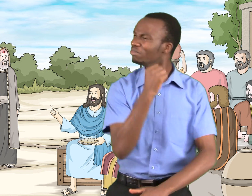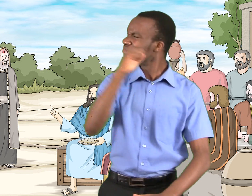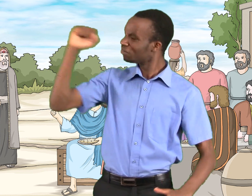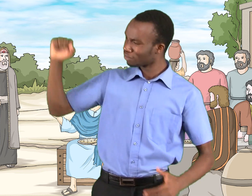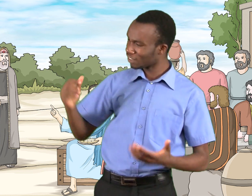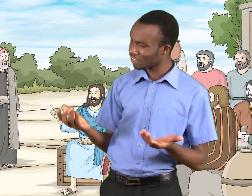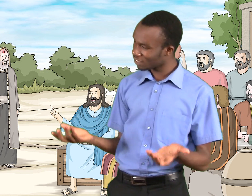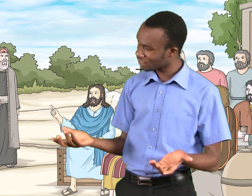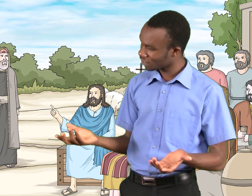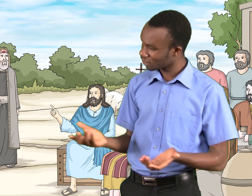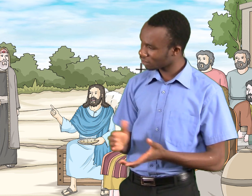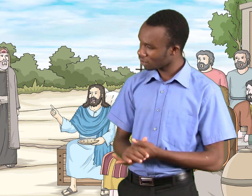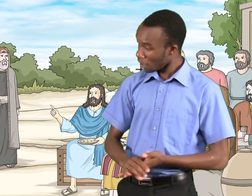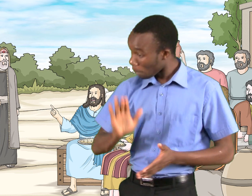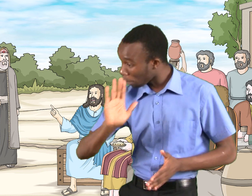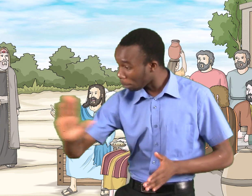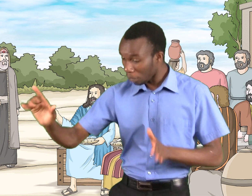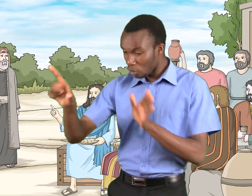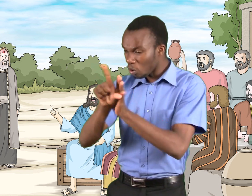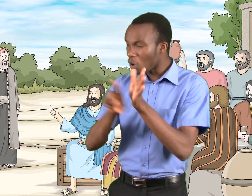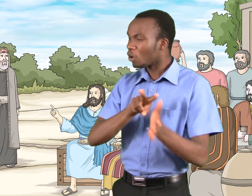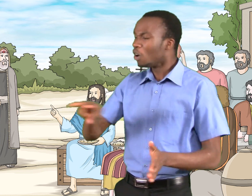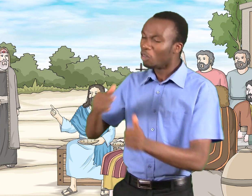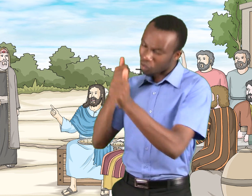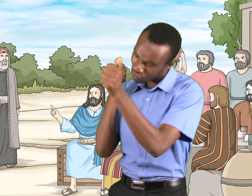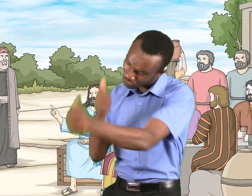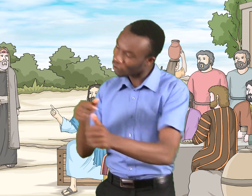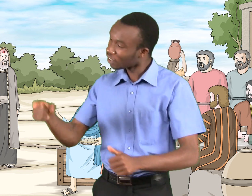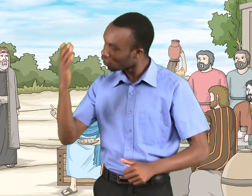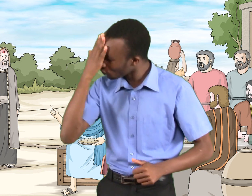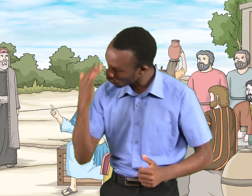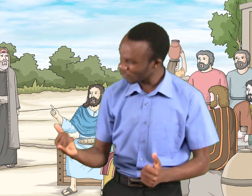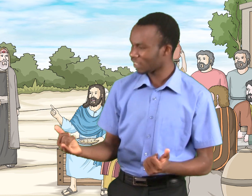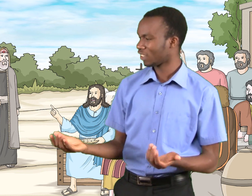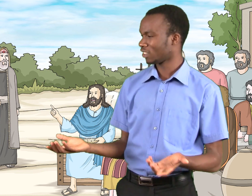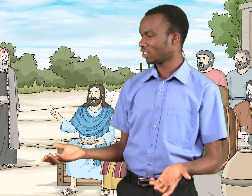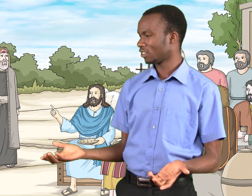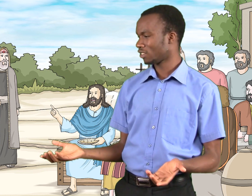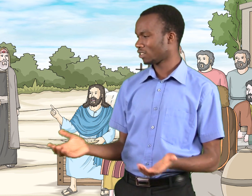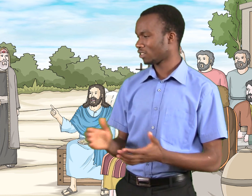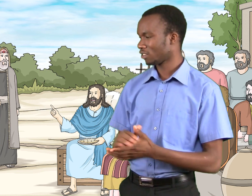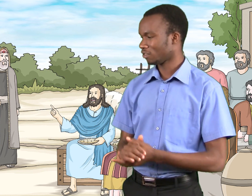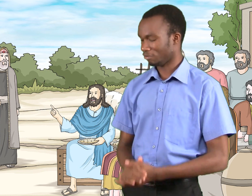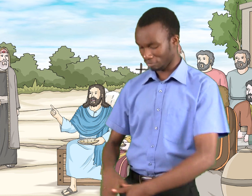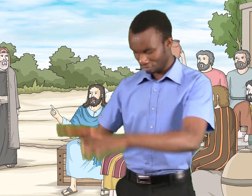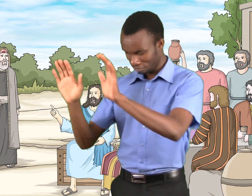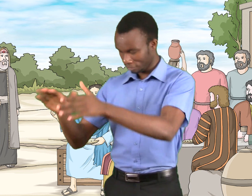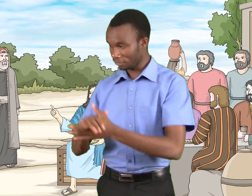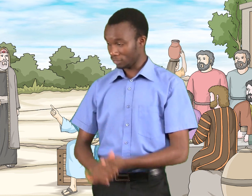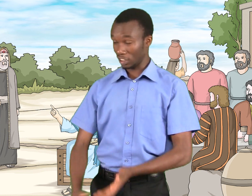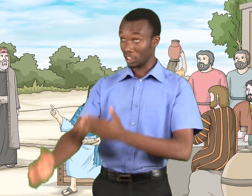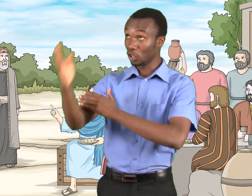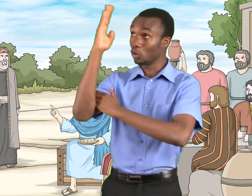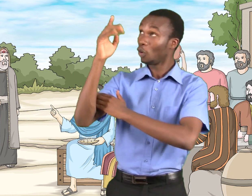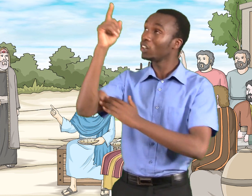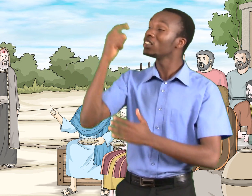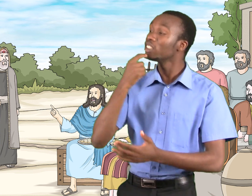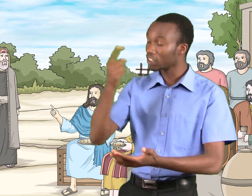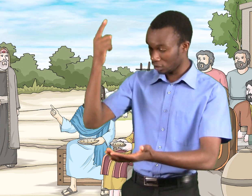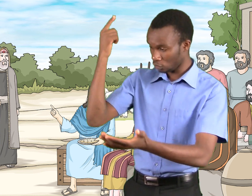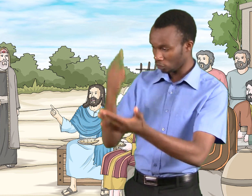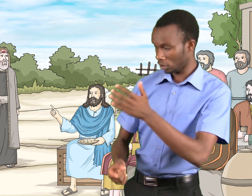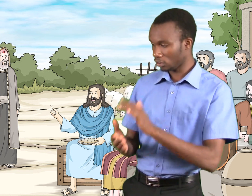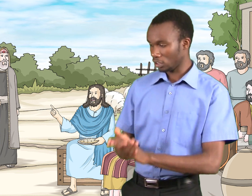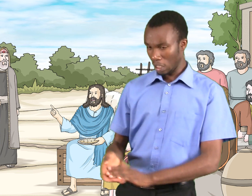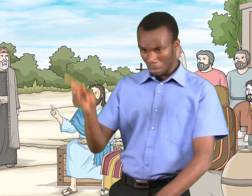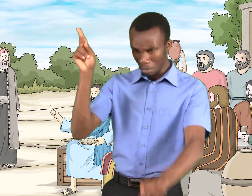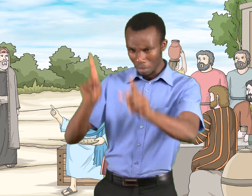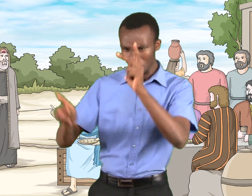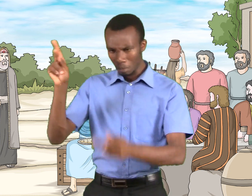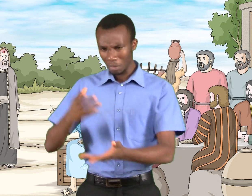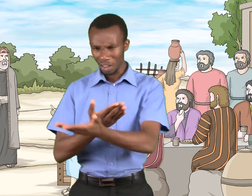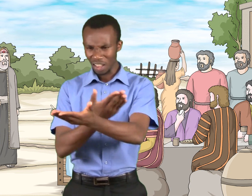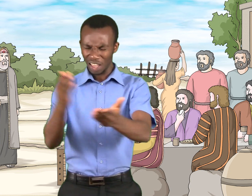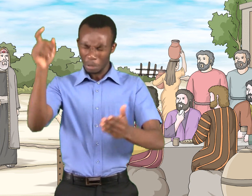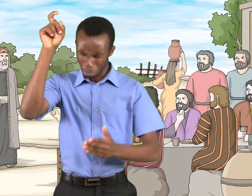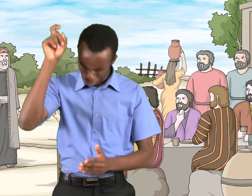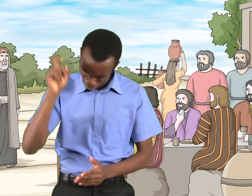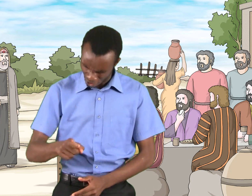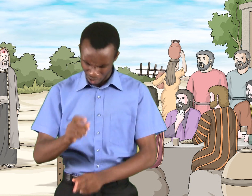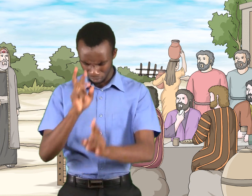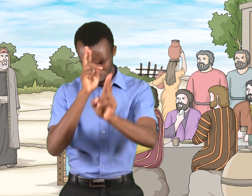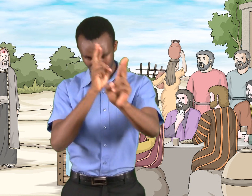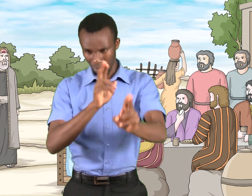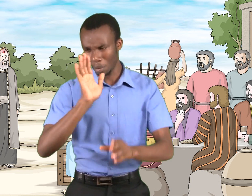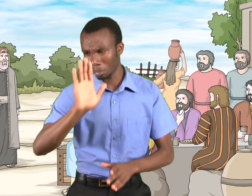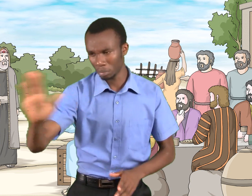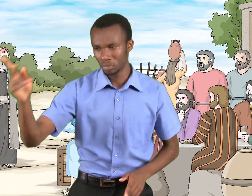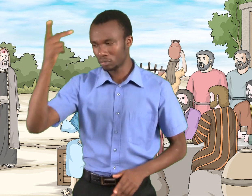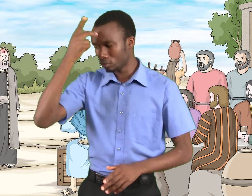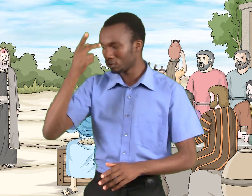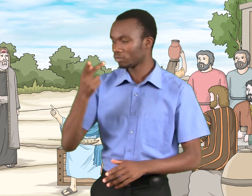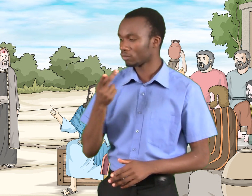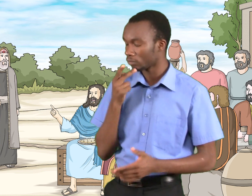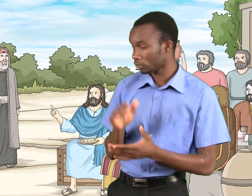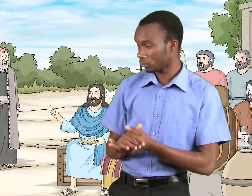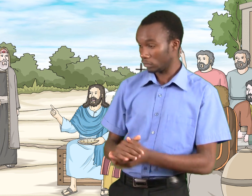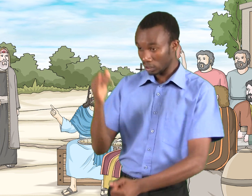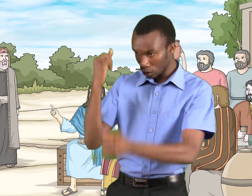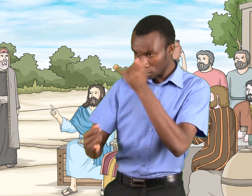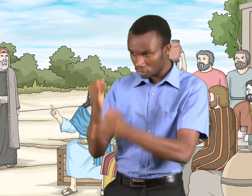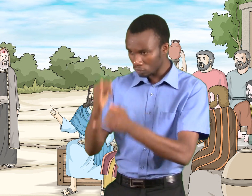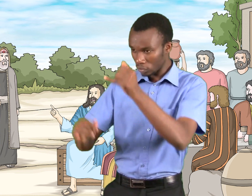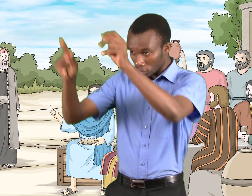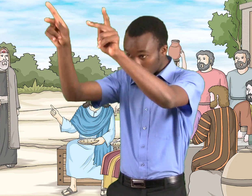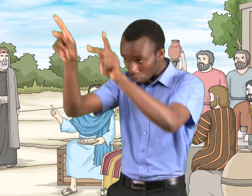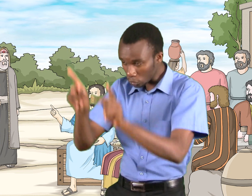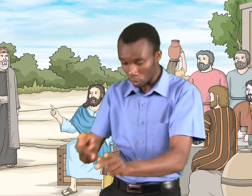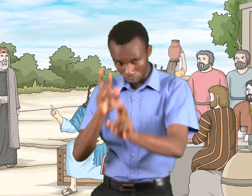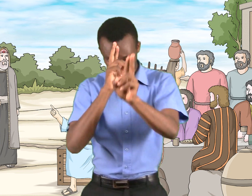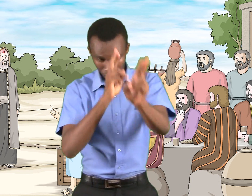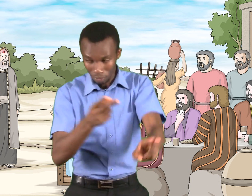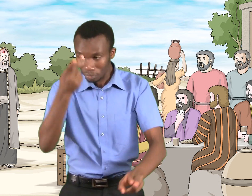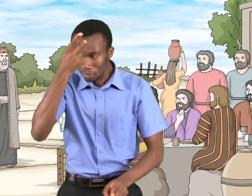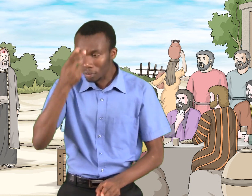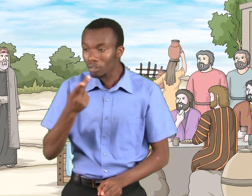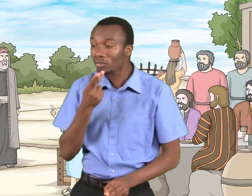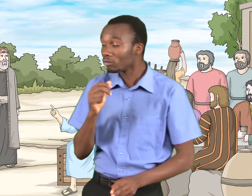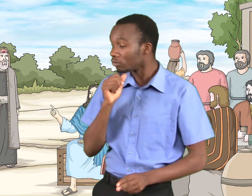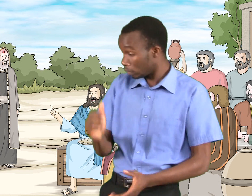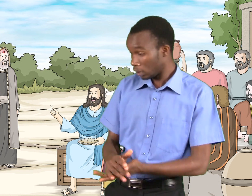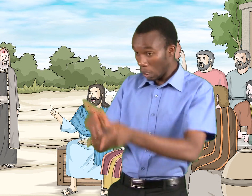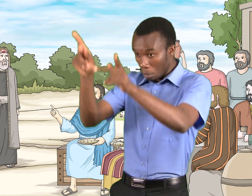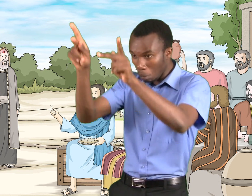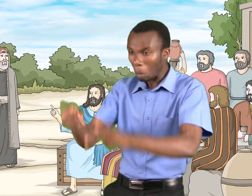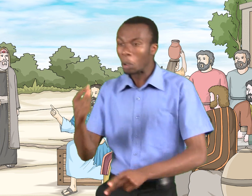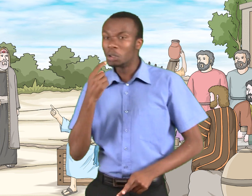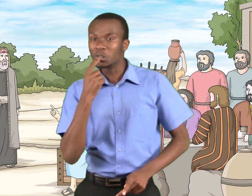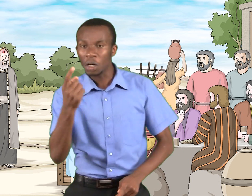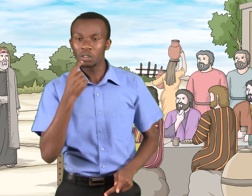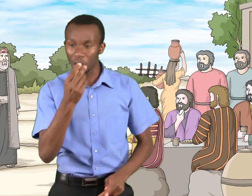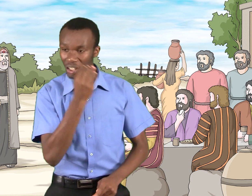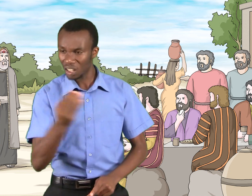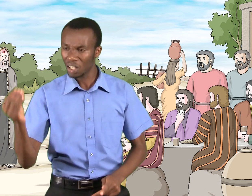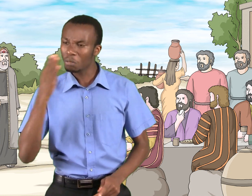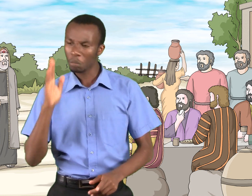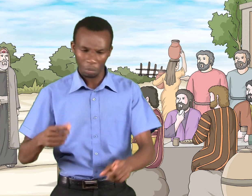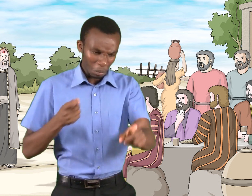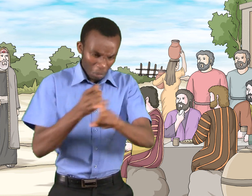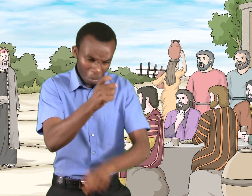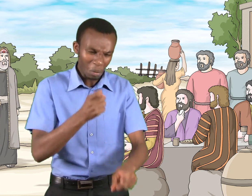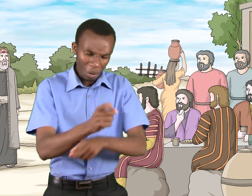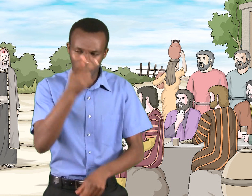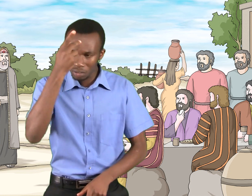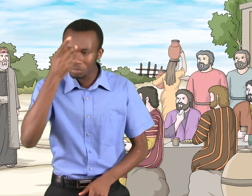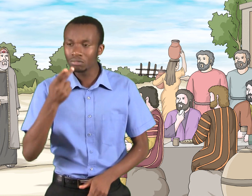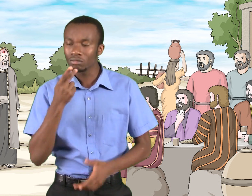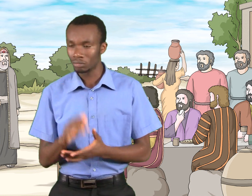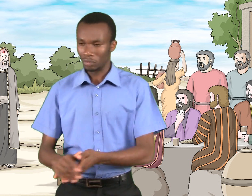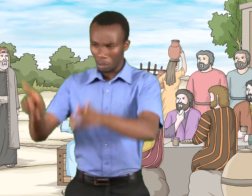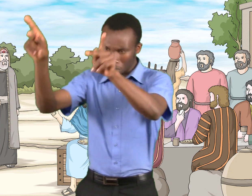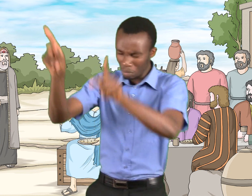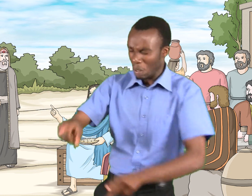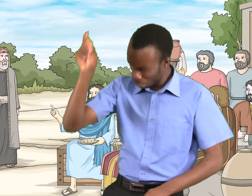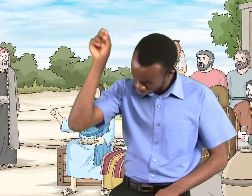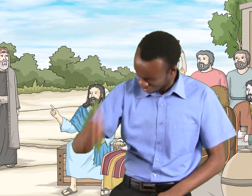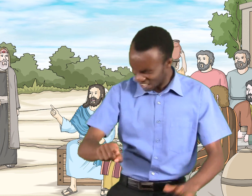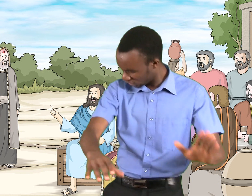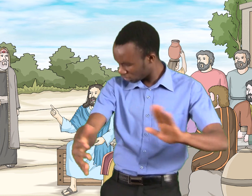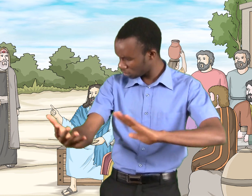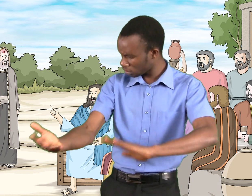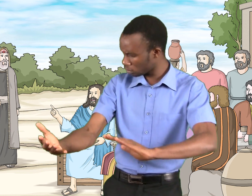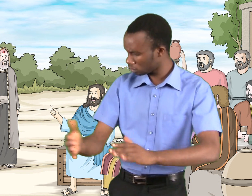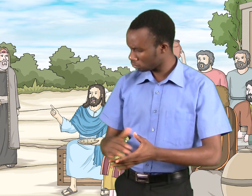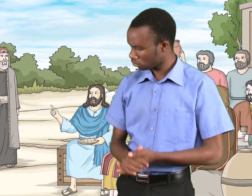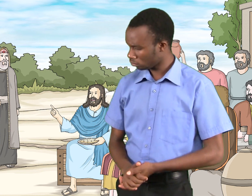For God said, ‘Honor your father and mother’ and ‘Anyone who curses his father or mother must be put to death.’